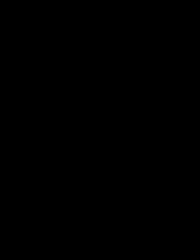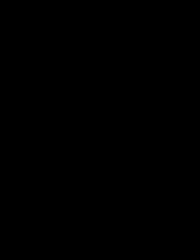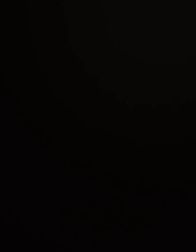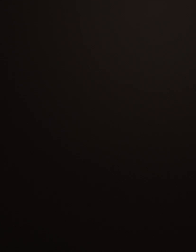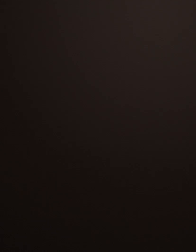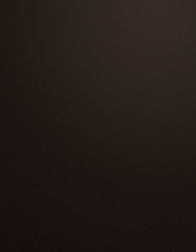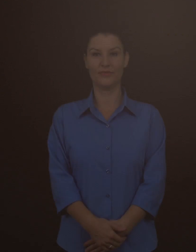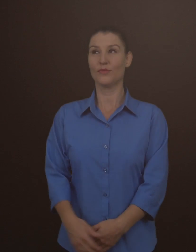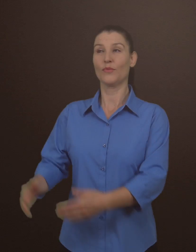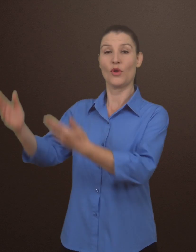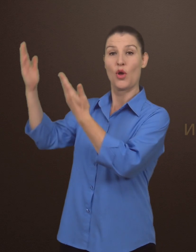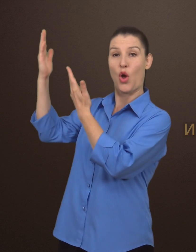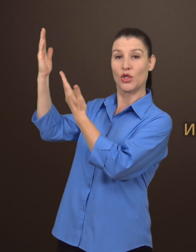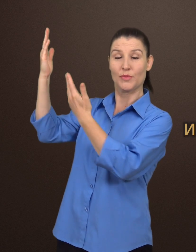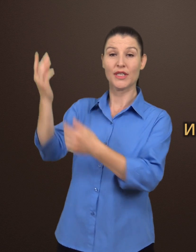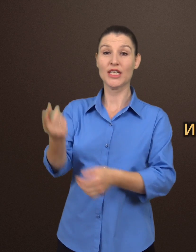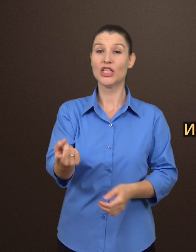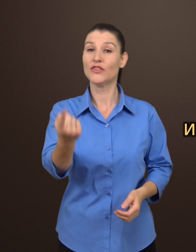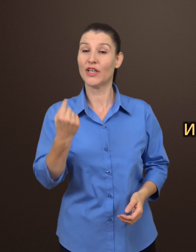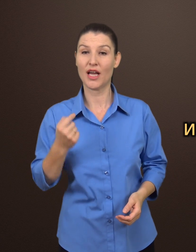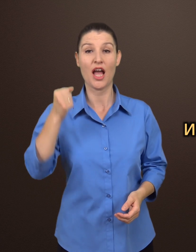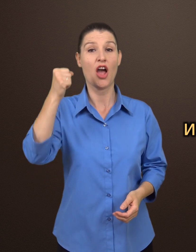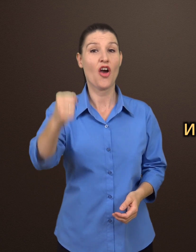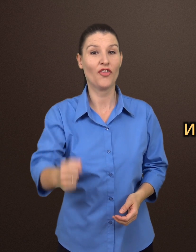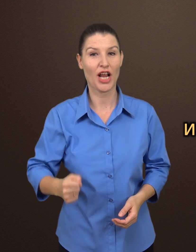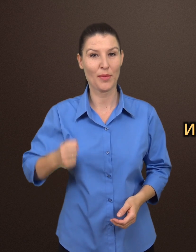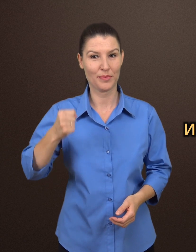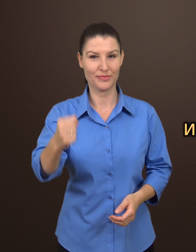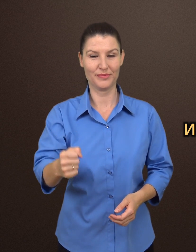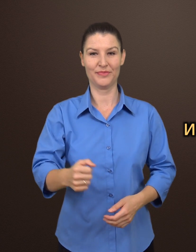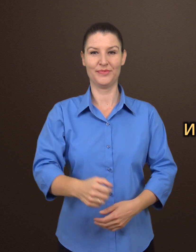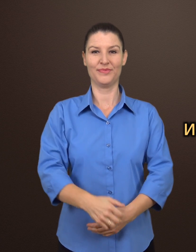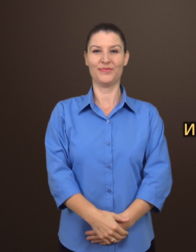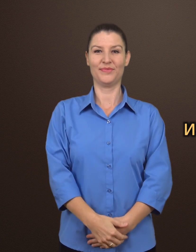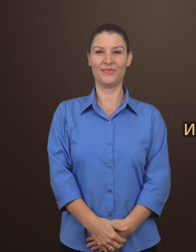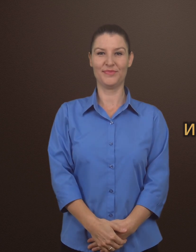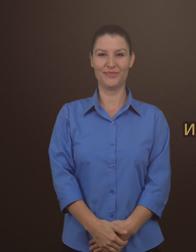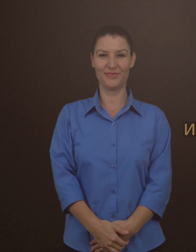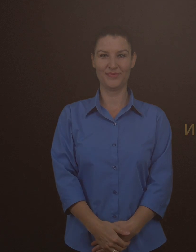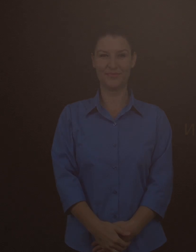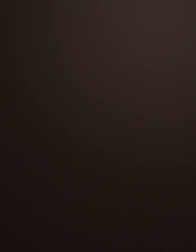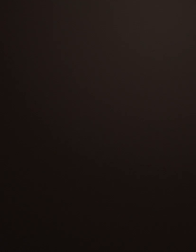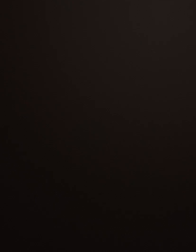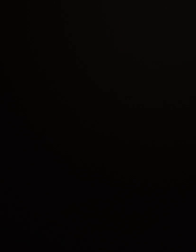The Lord calls Abram